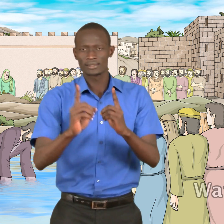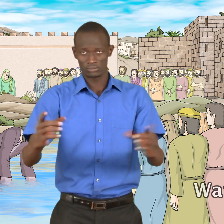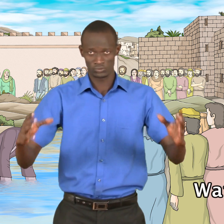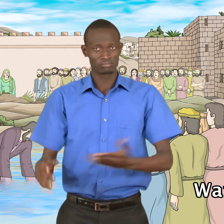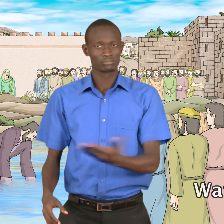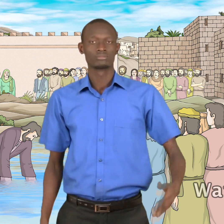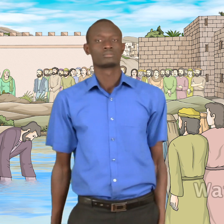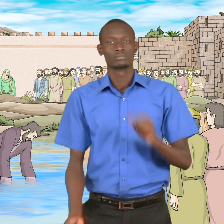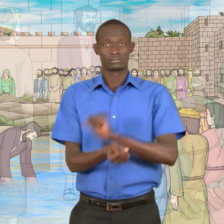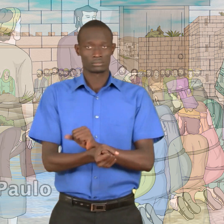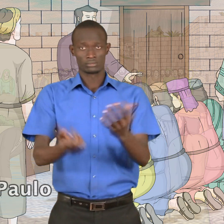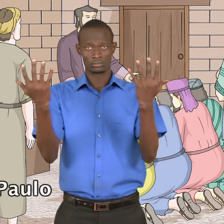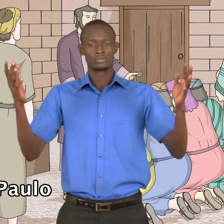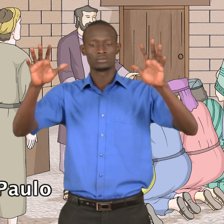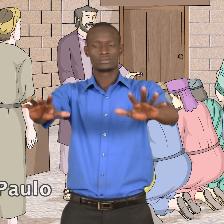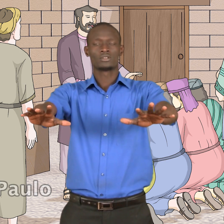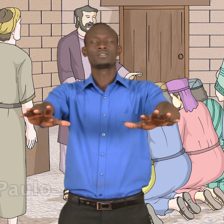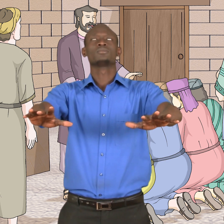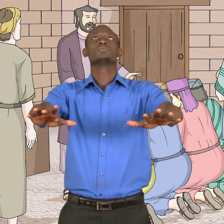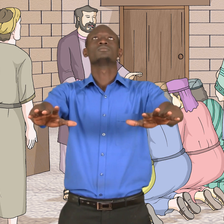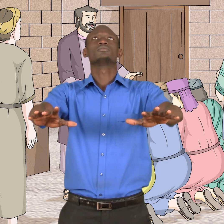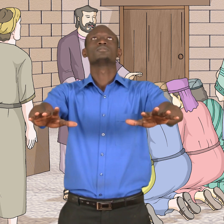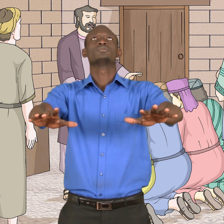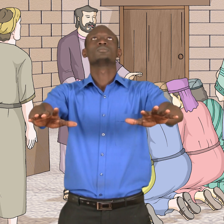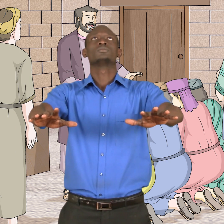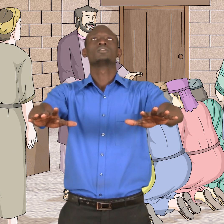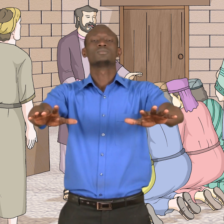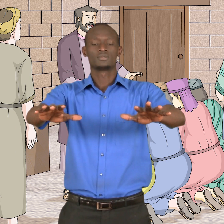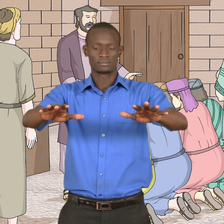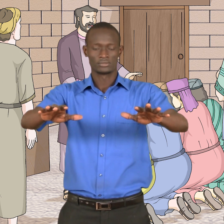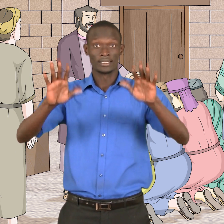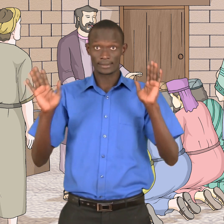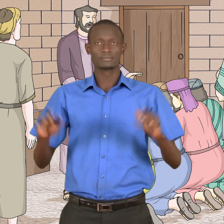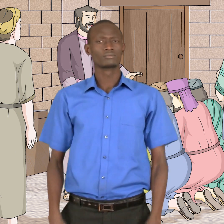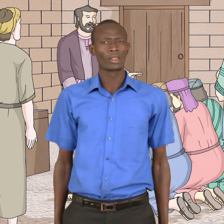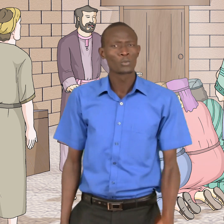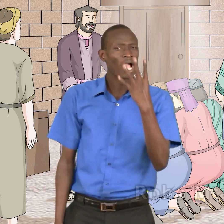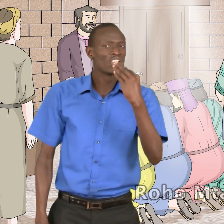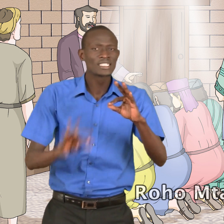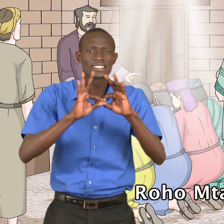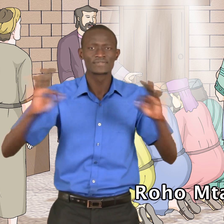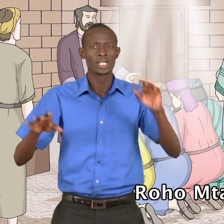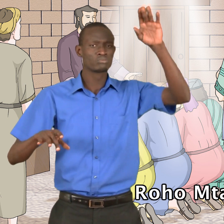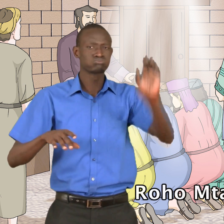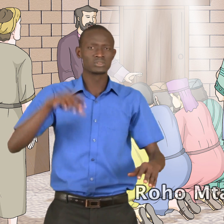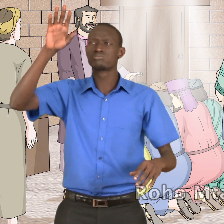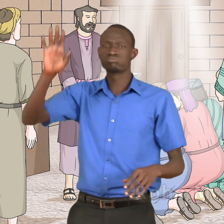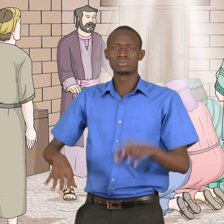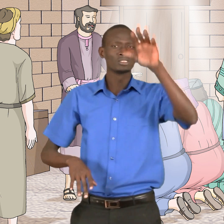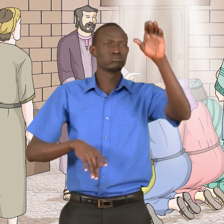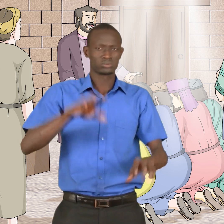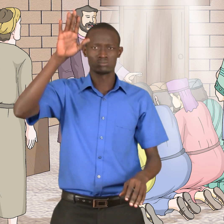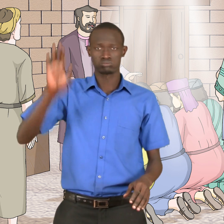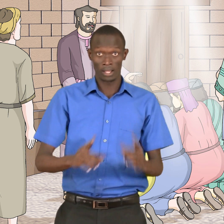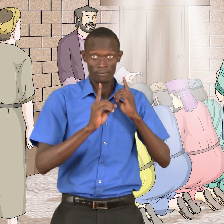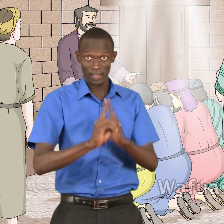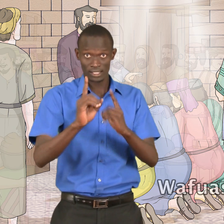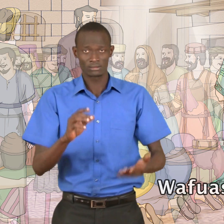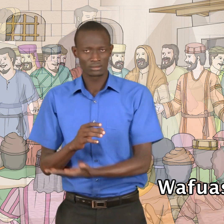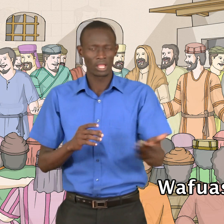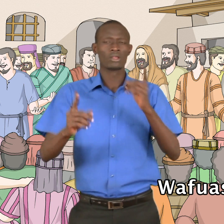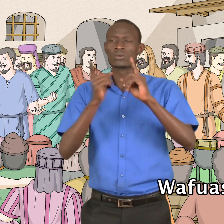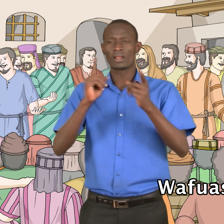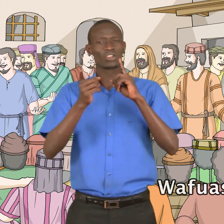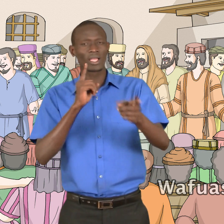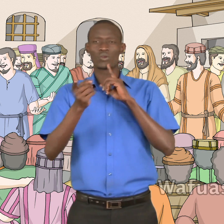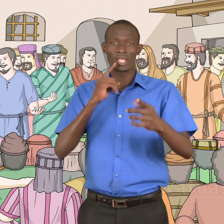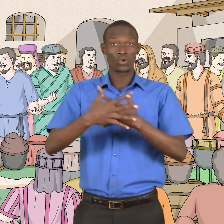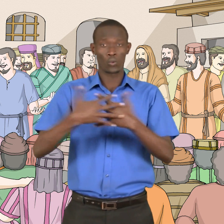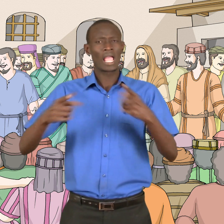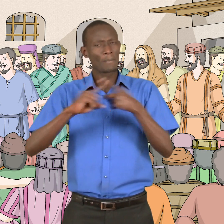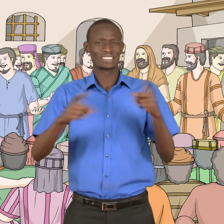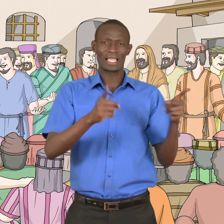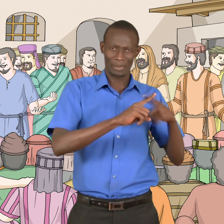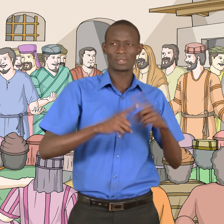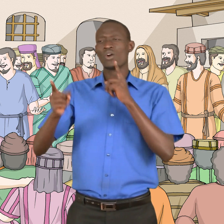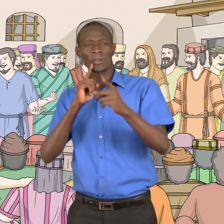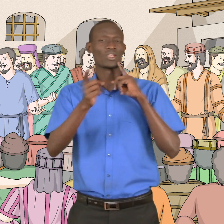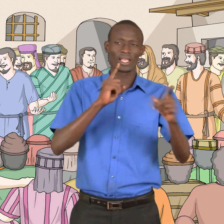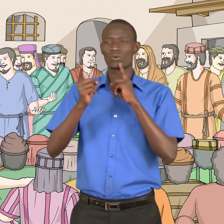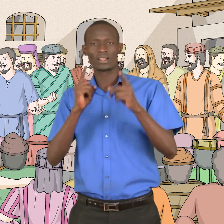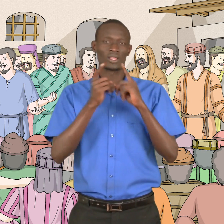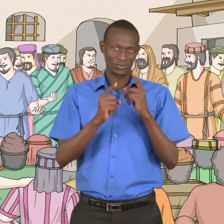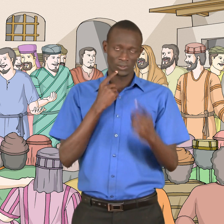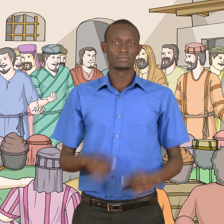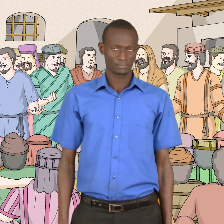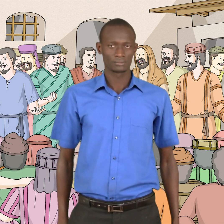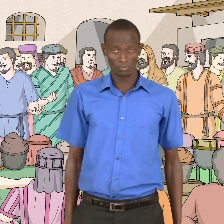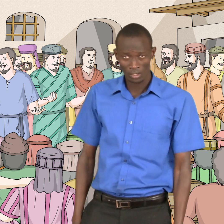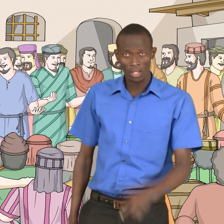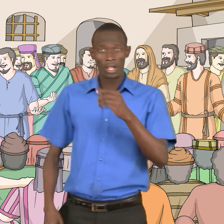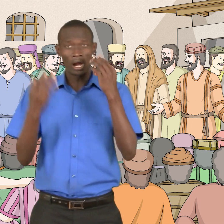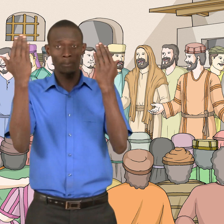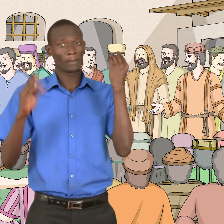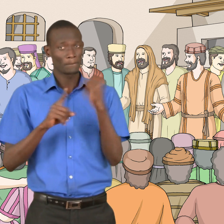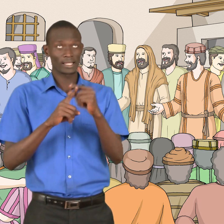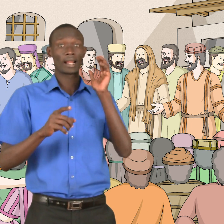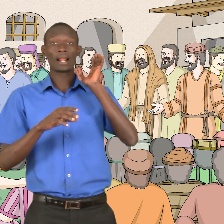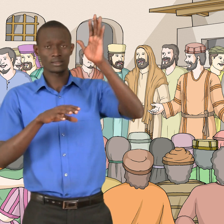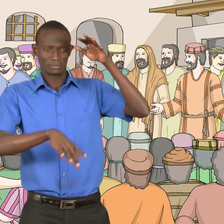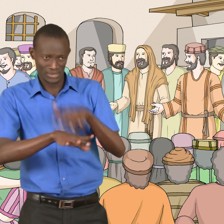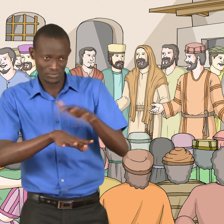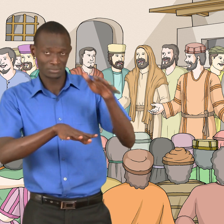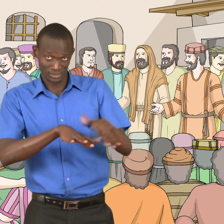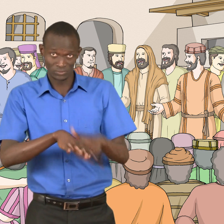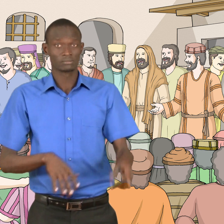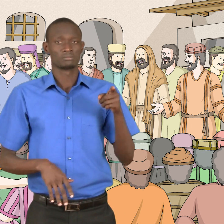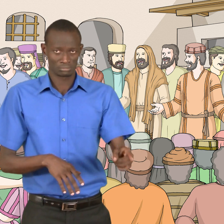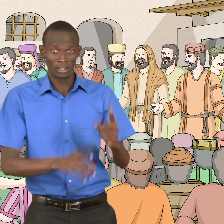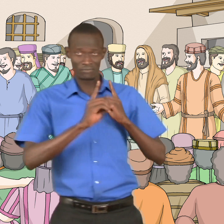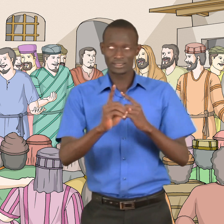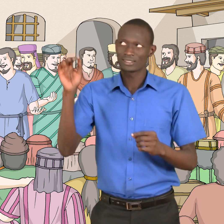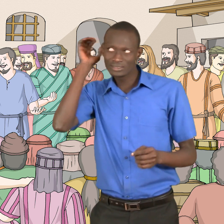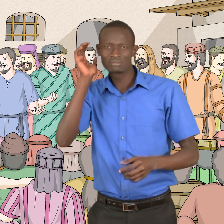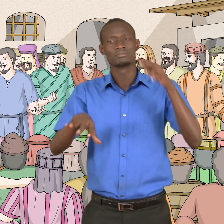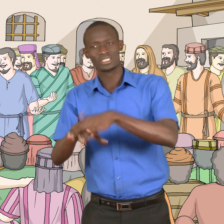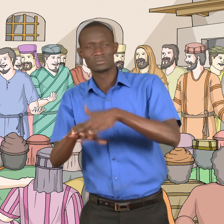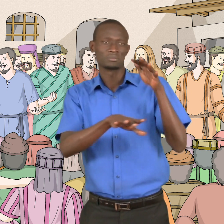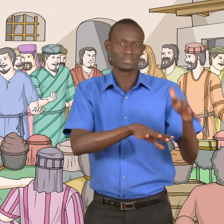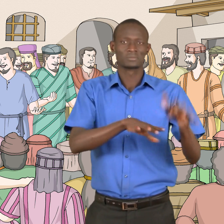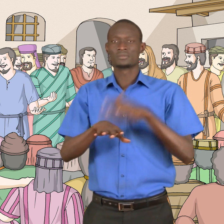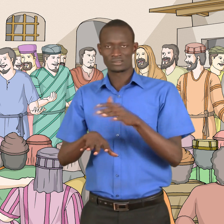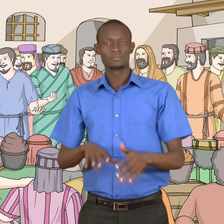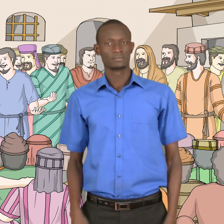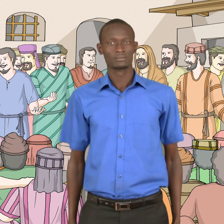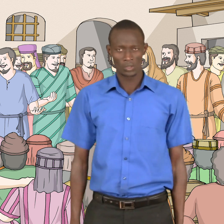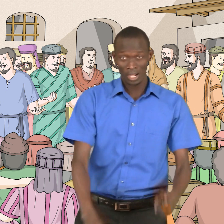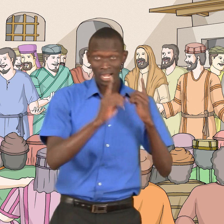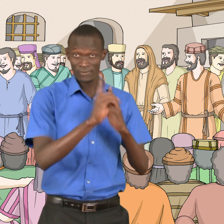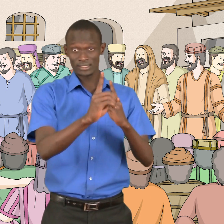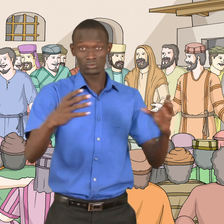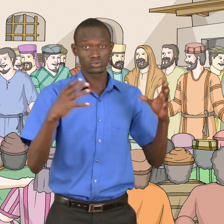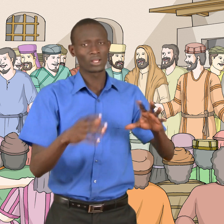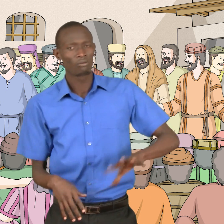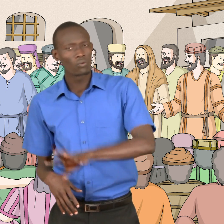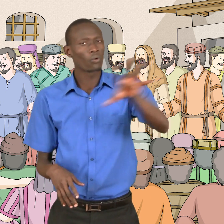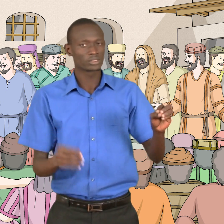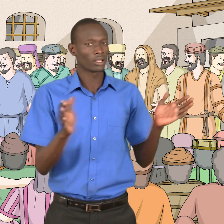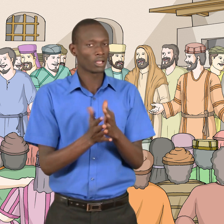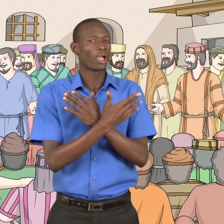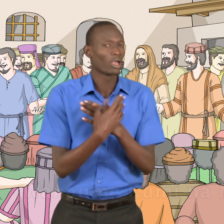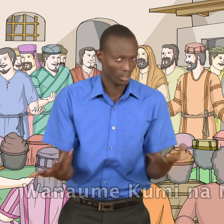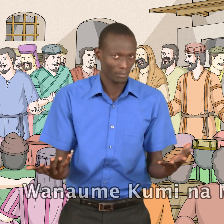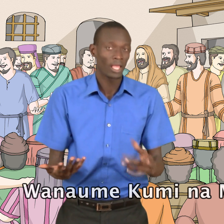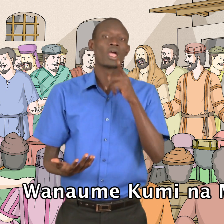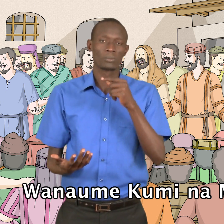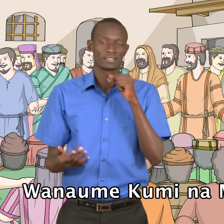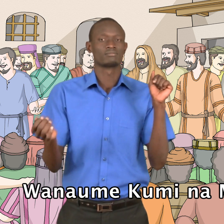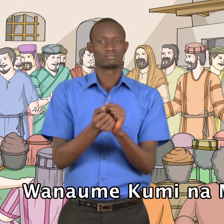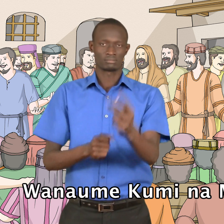And when Paul laid his hands on them, the Holy Spirit came upon them, and they spoke in tongues and prophesied.